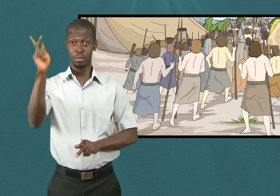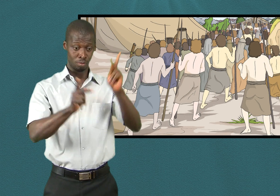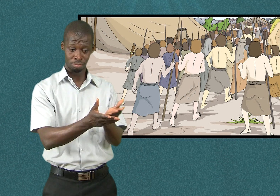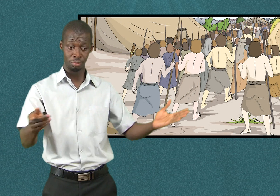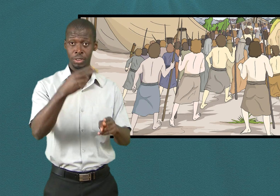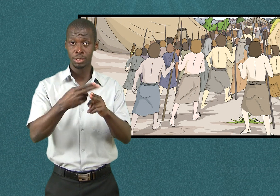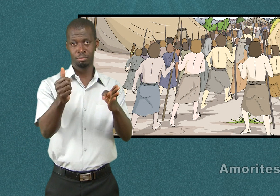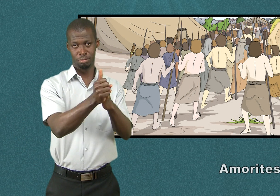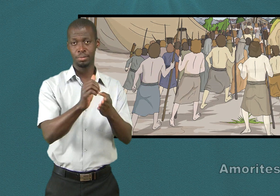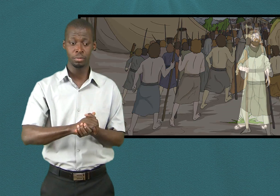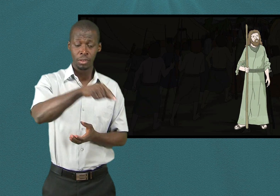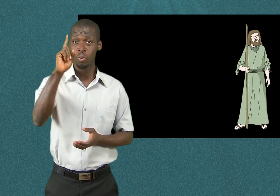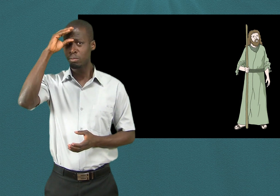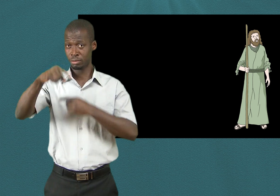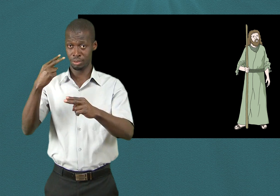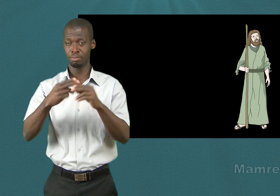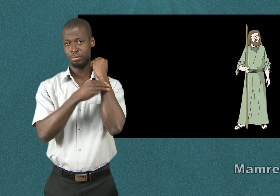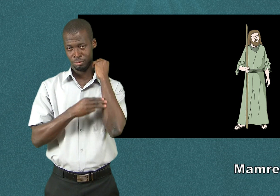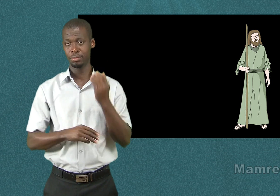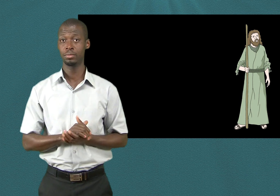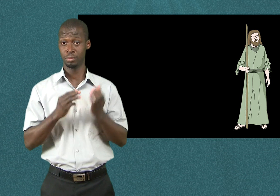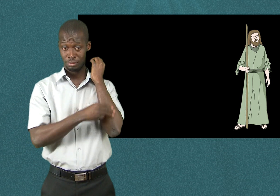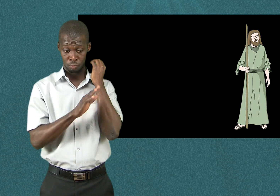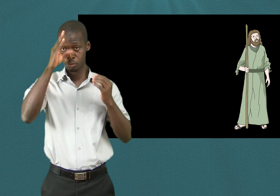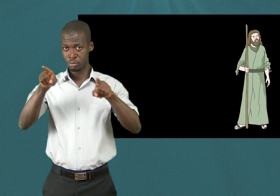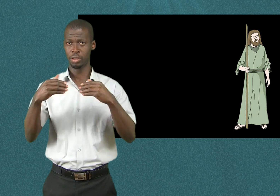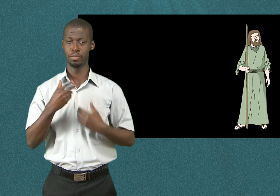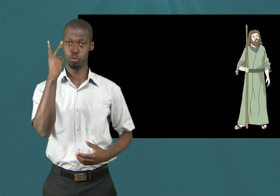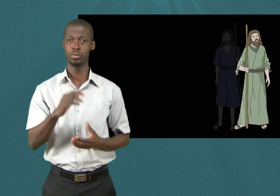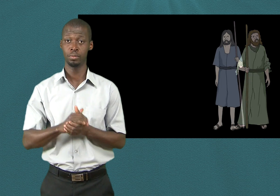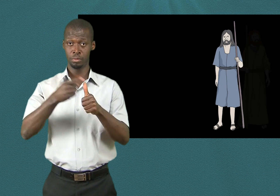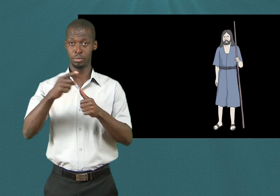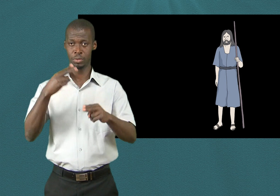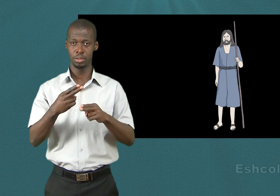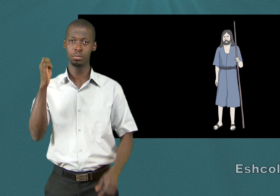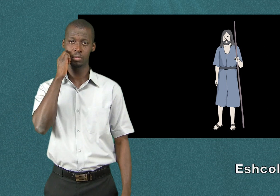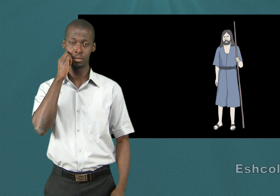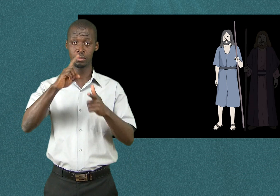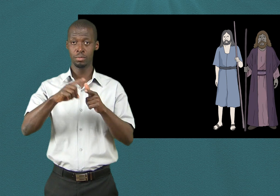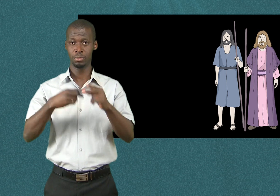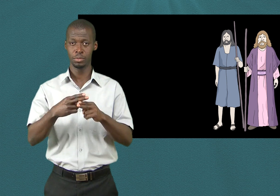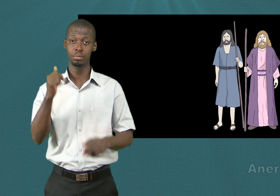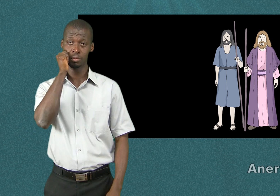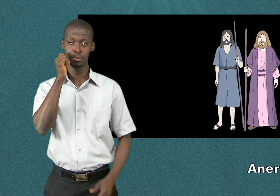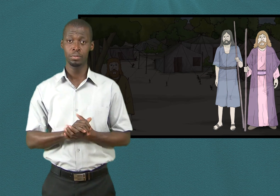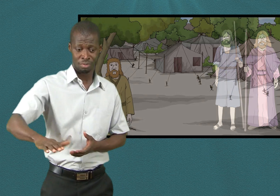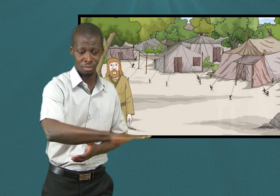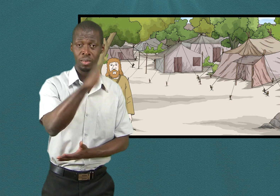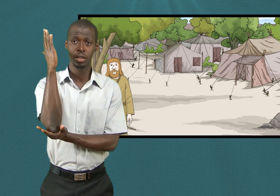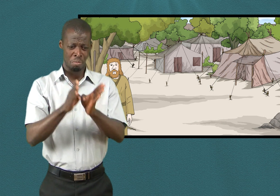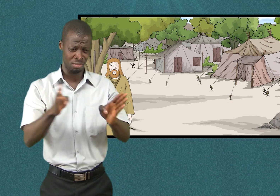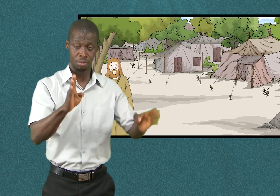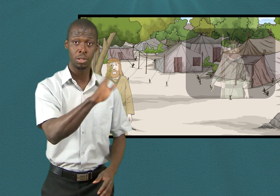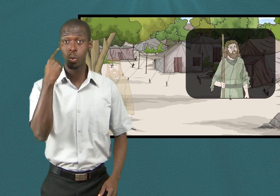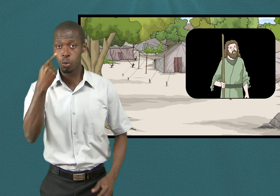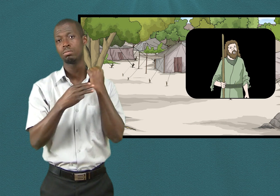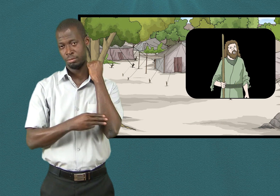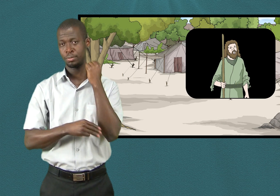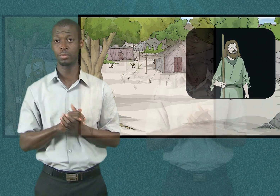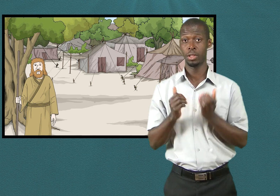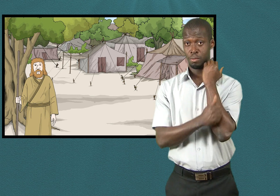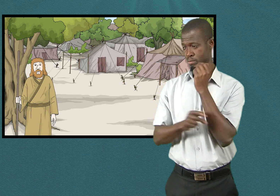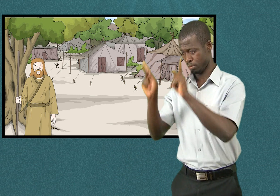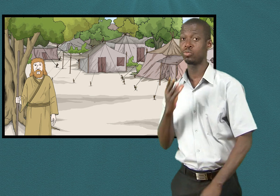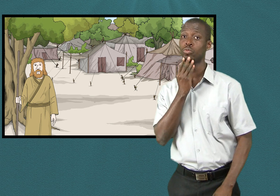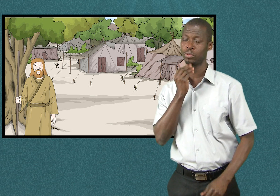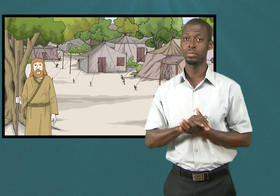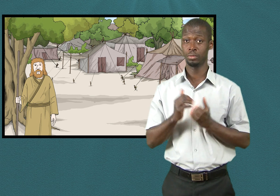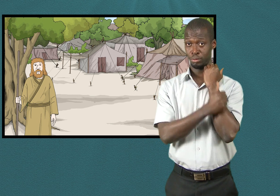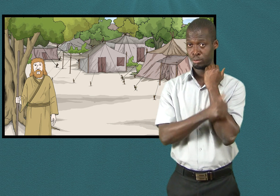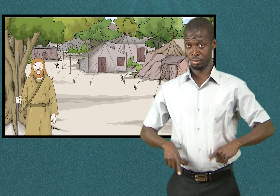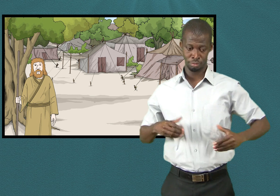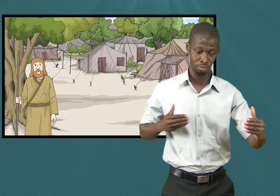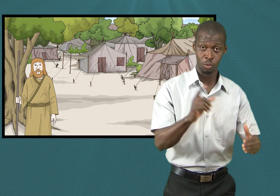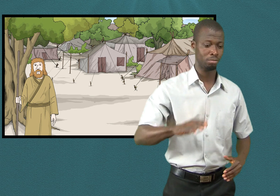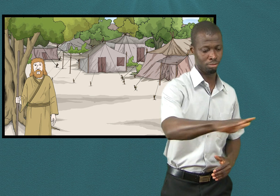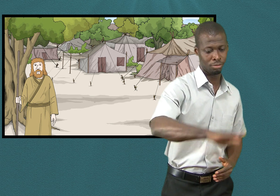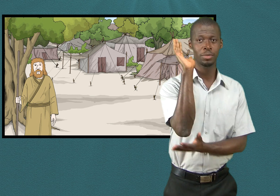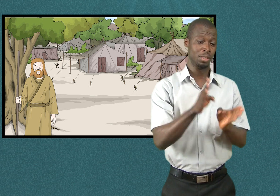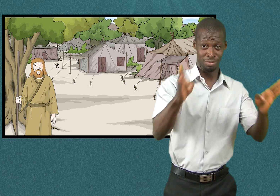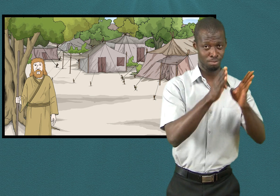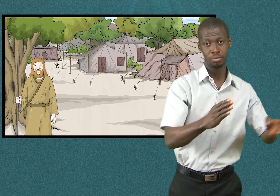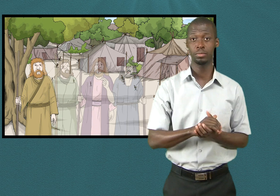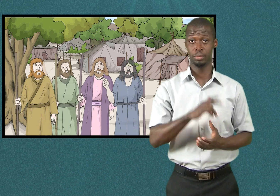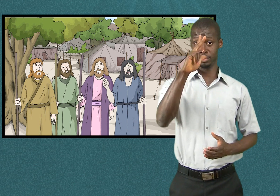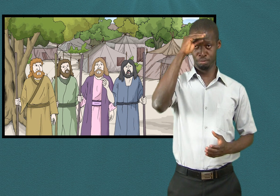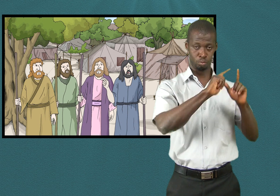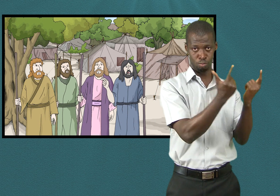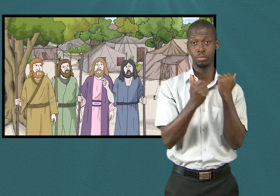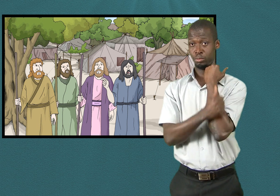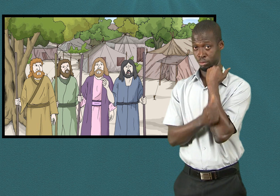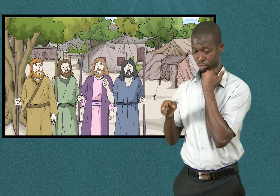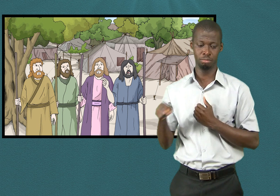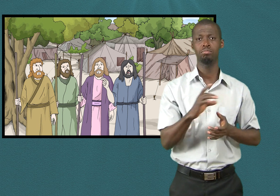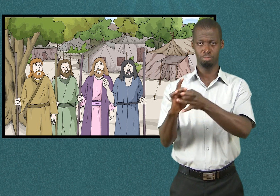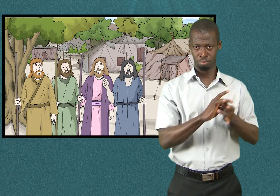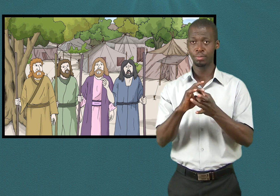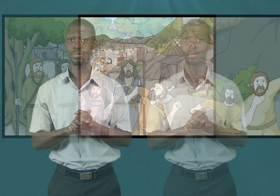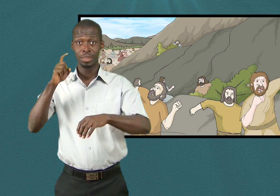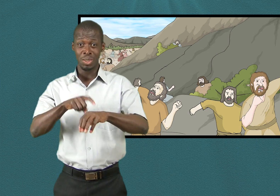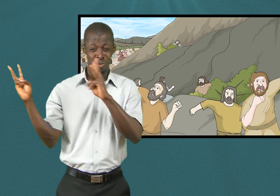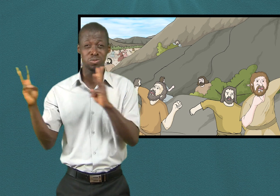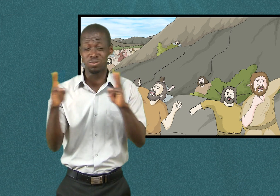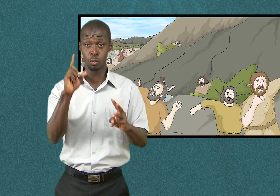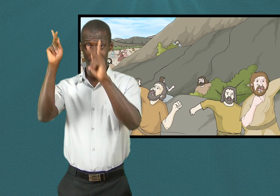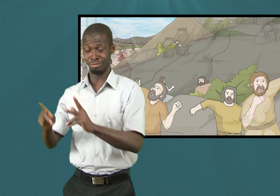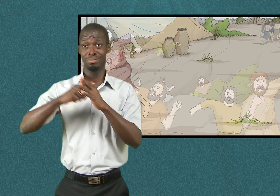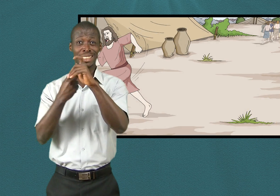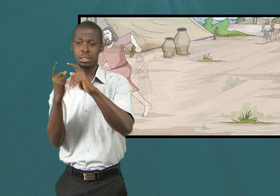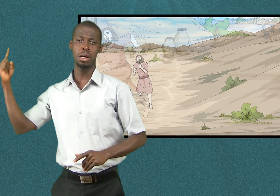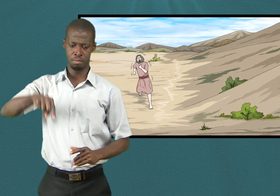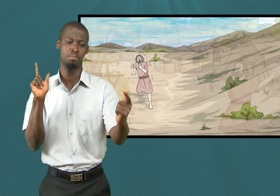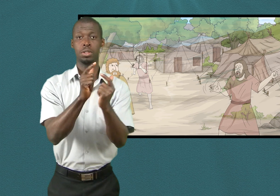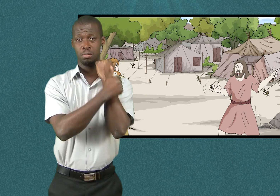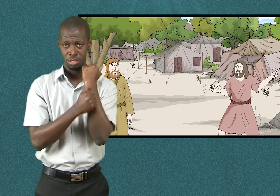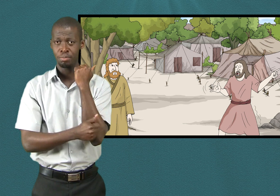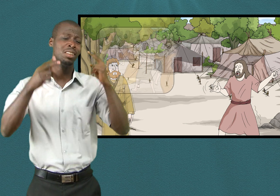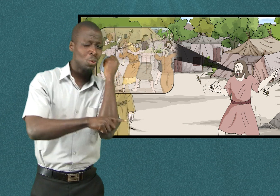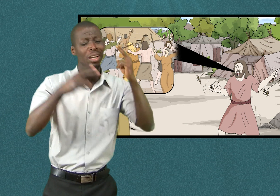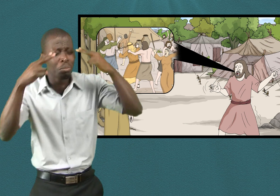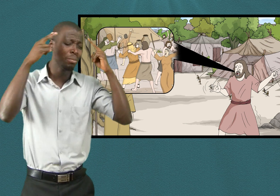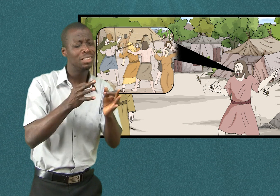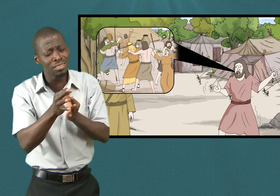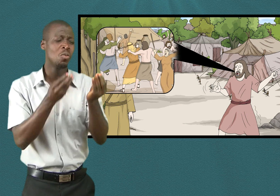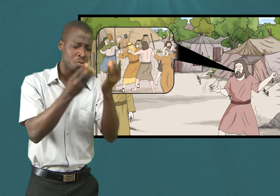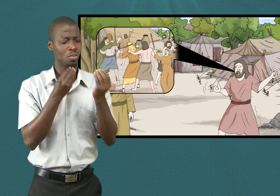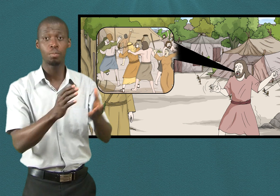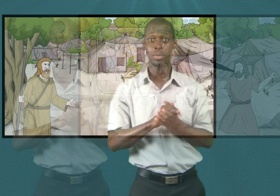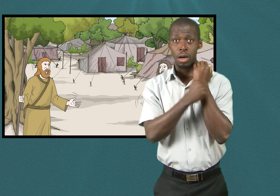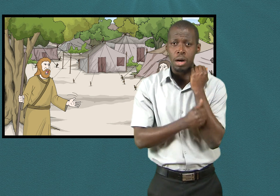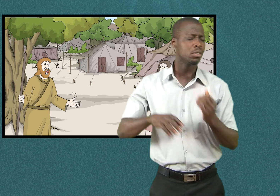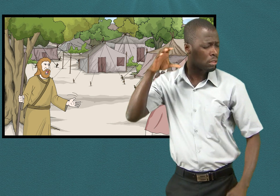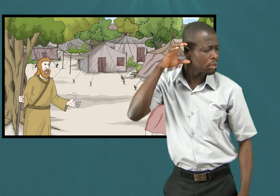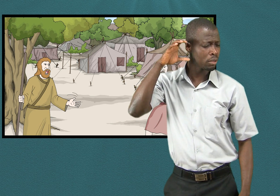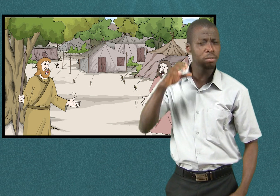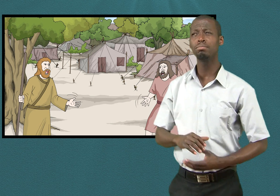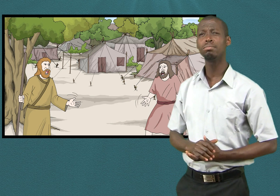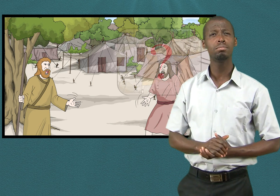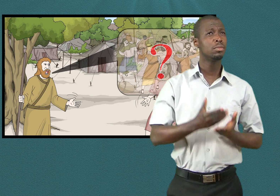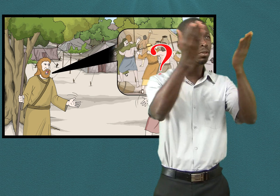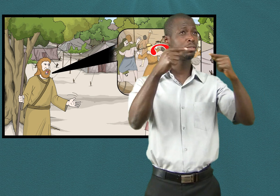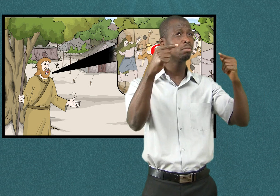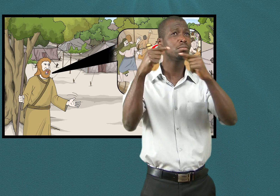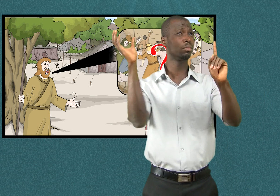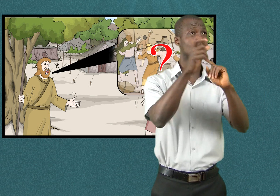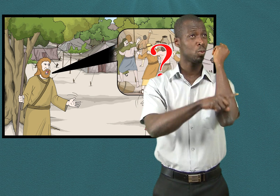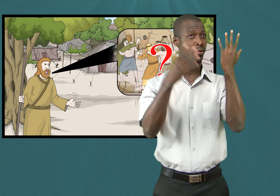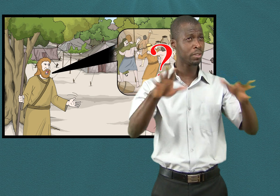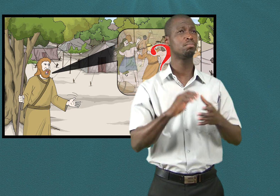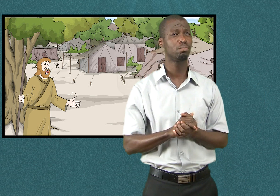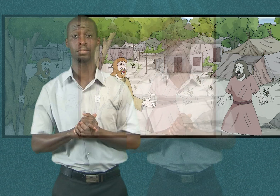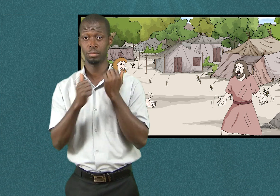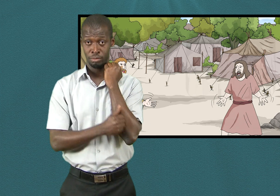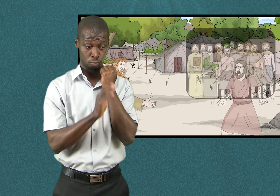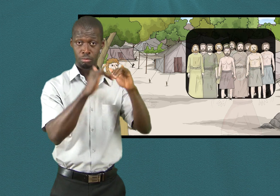Now Abram was living near the Oaks of Mamre the Amorite, a brother of Eshcol and Aner, all of whom were bound by treaty to Abram.